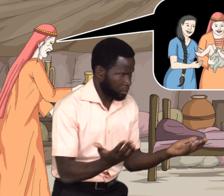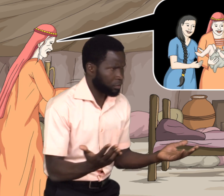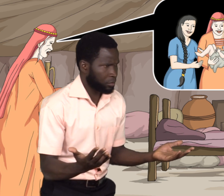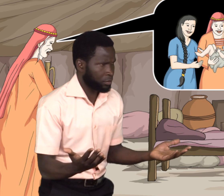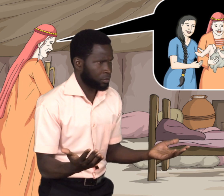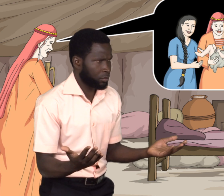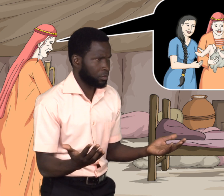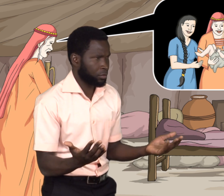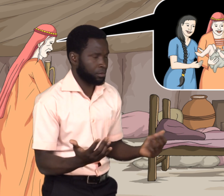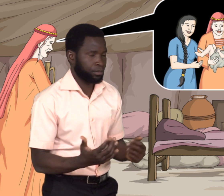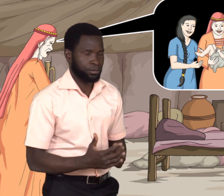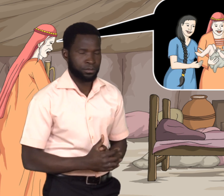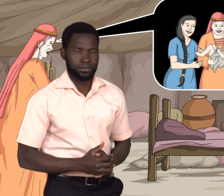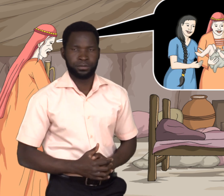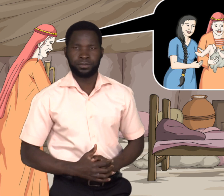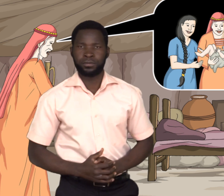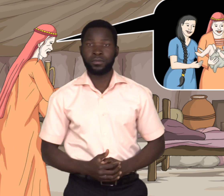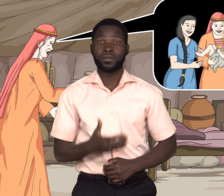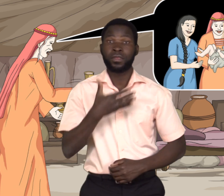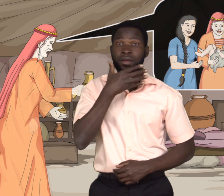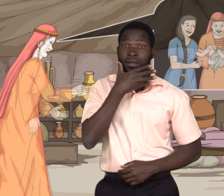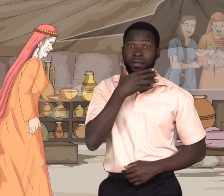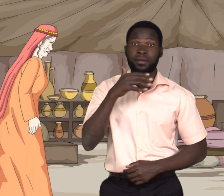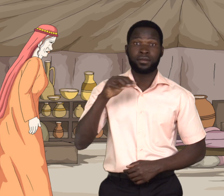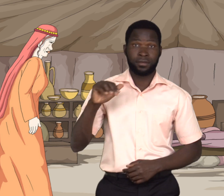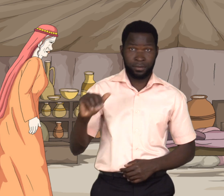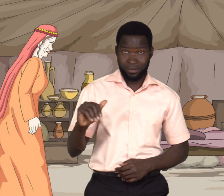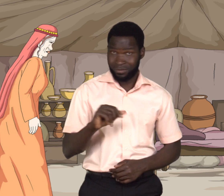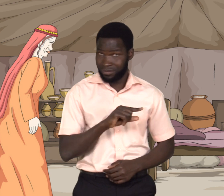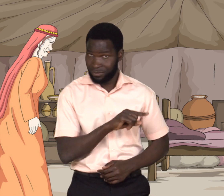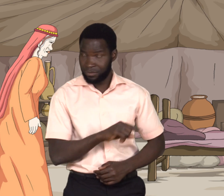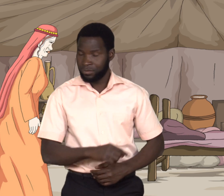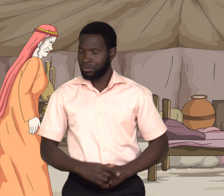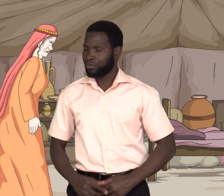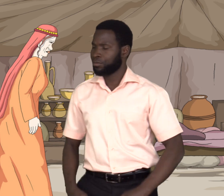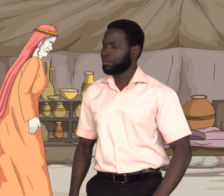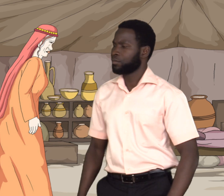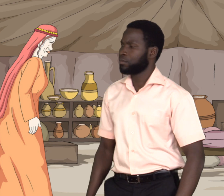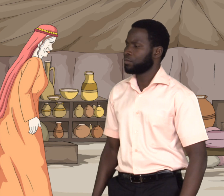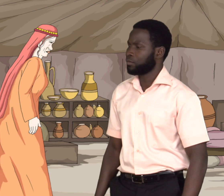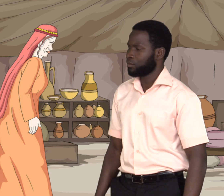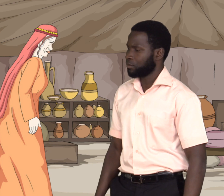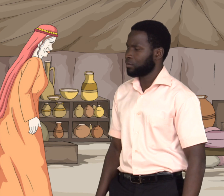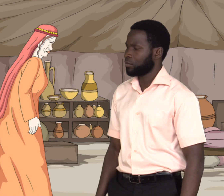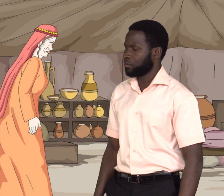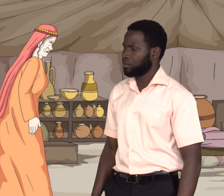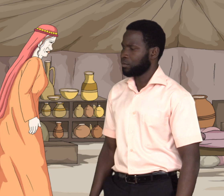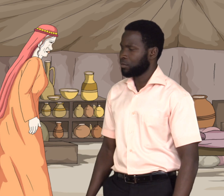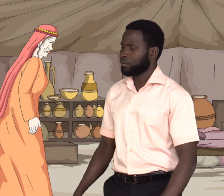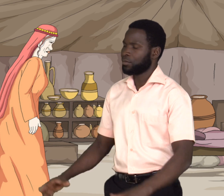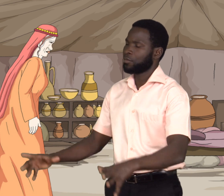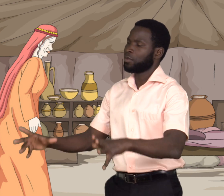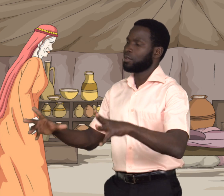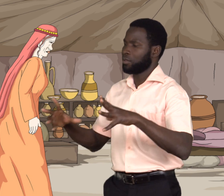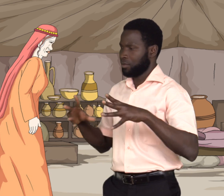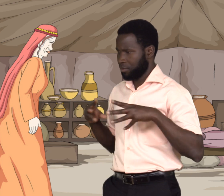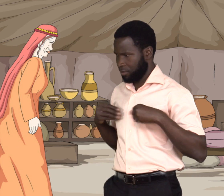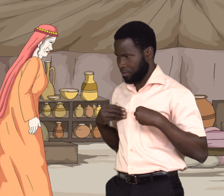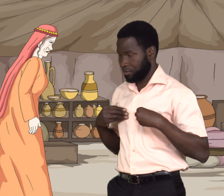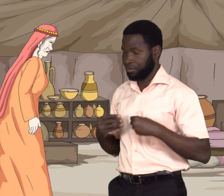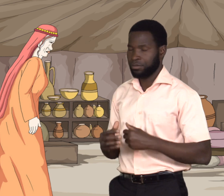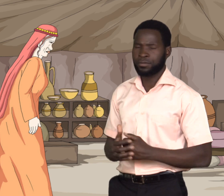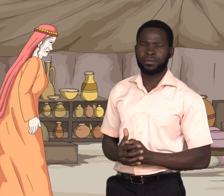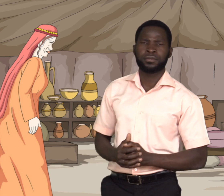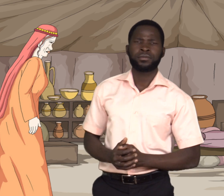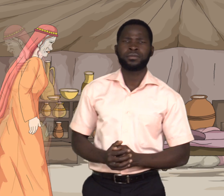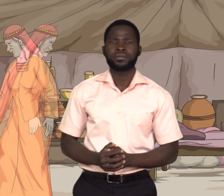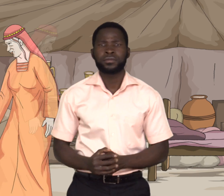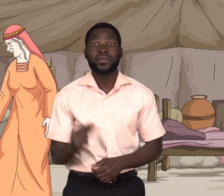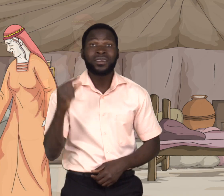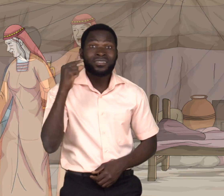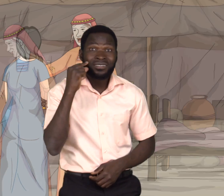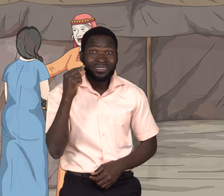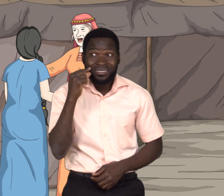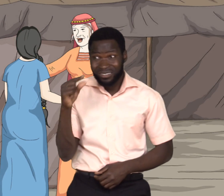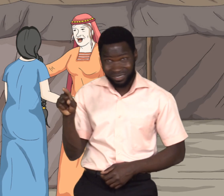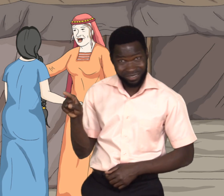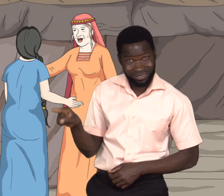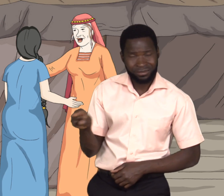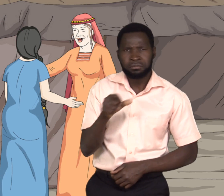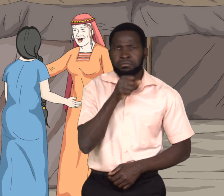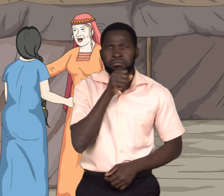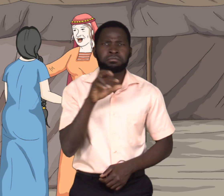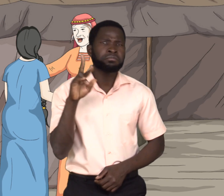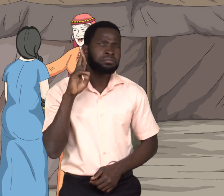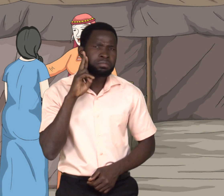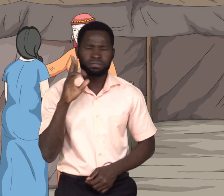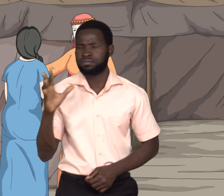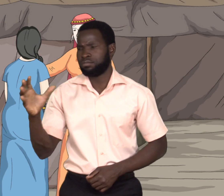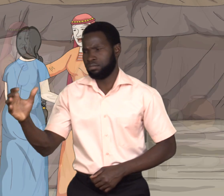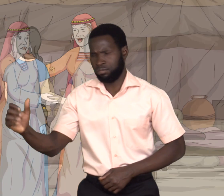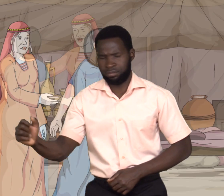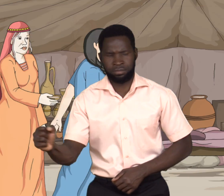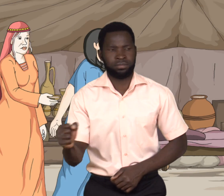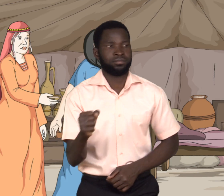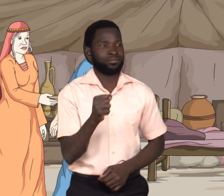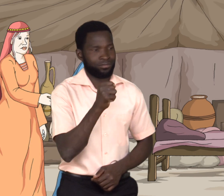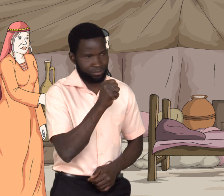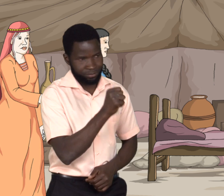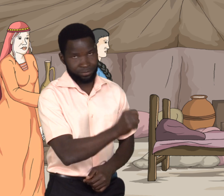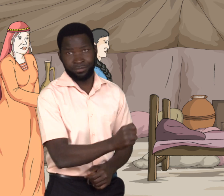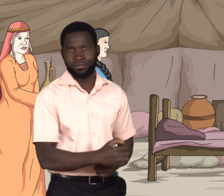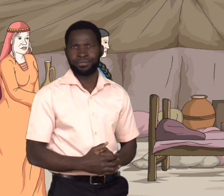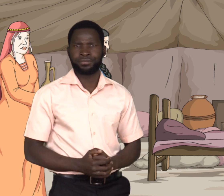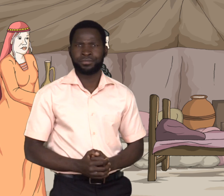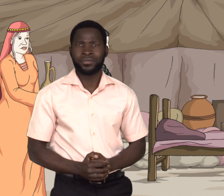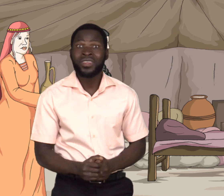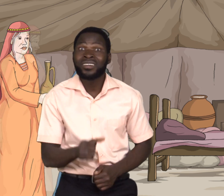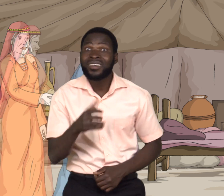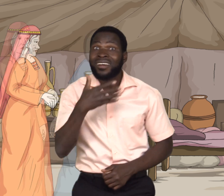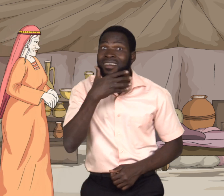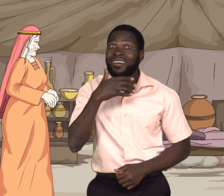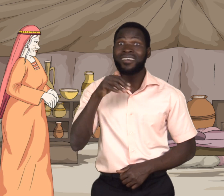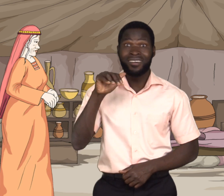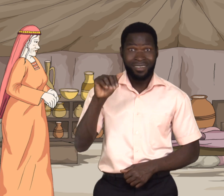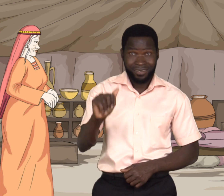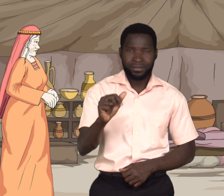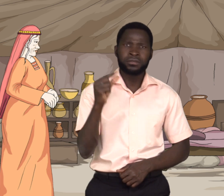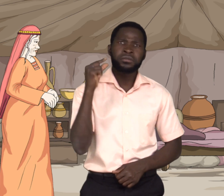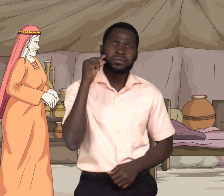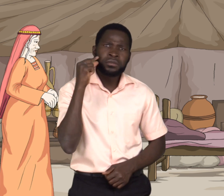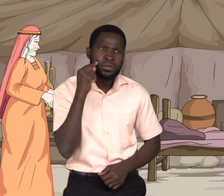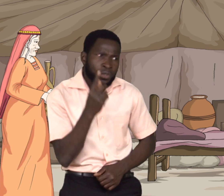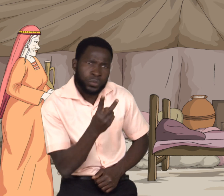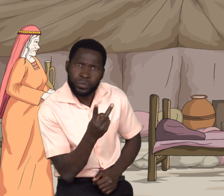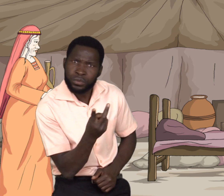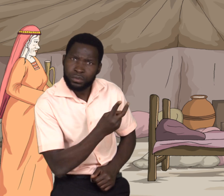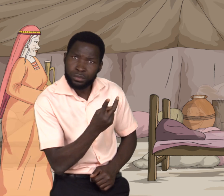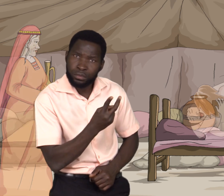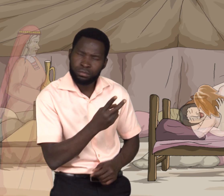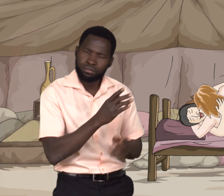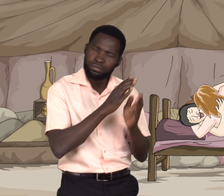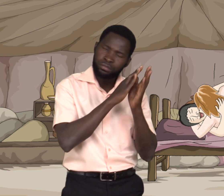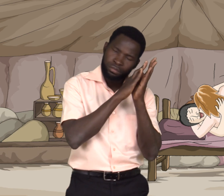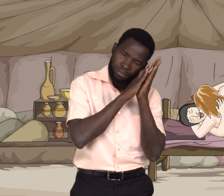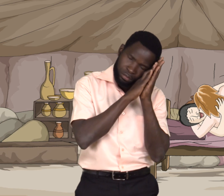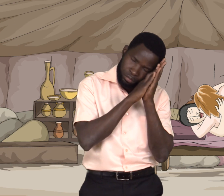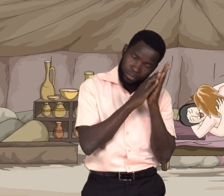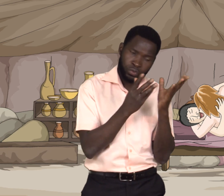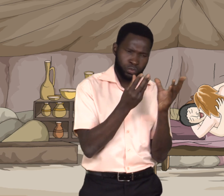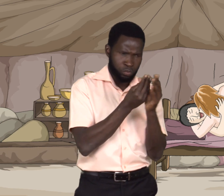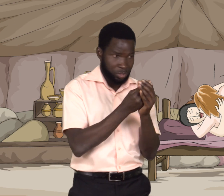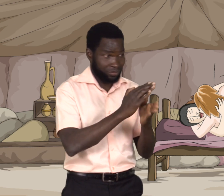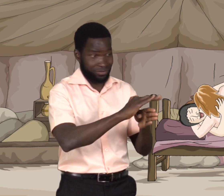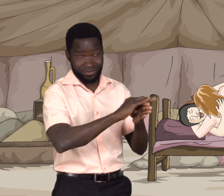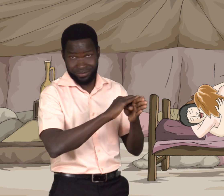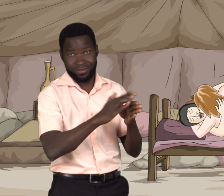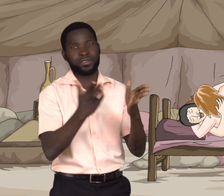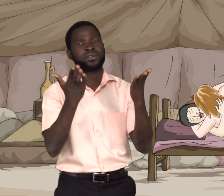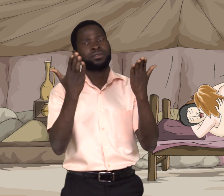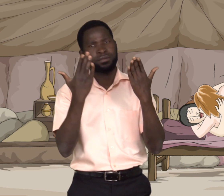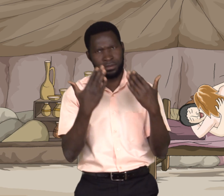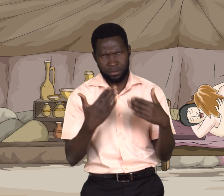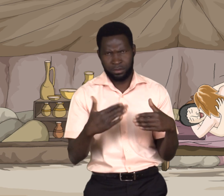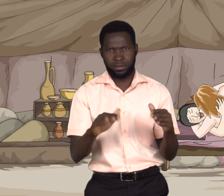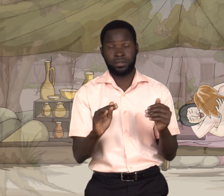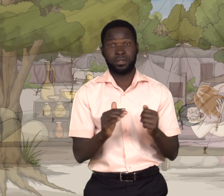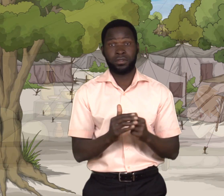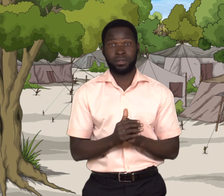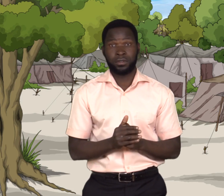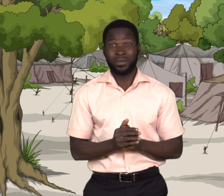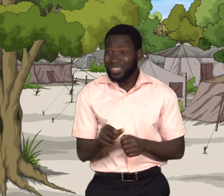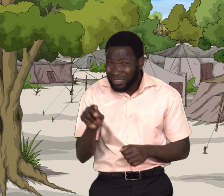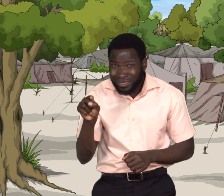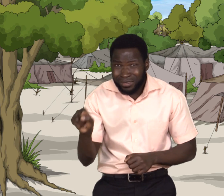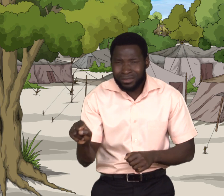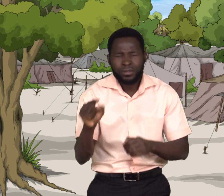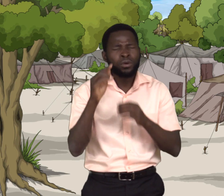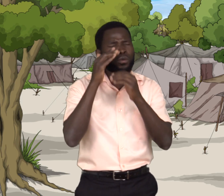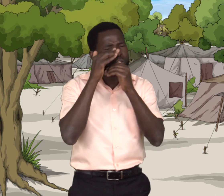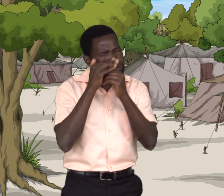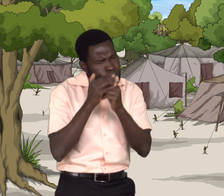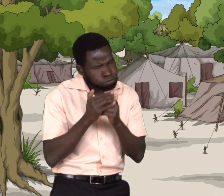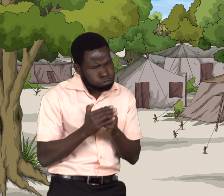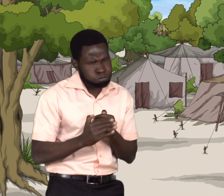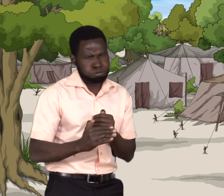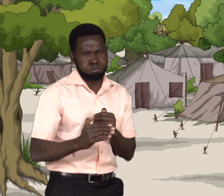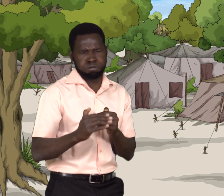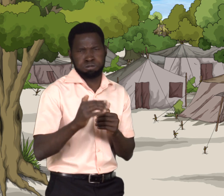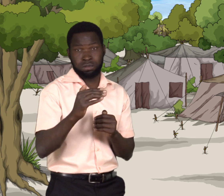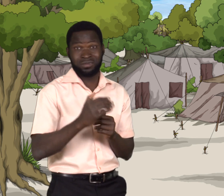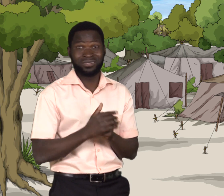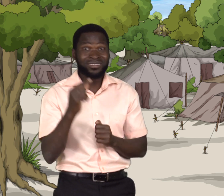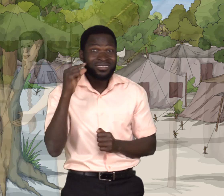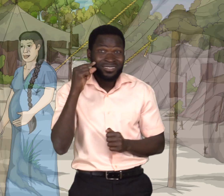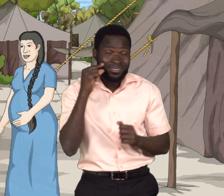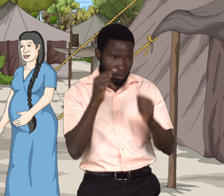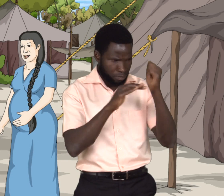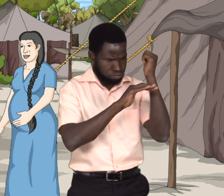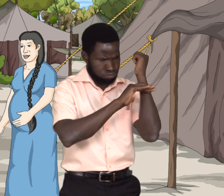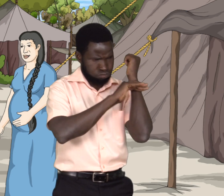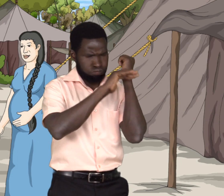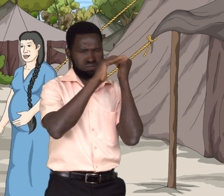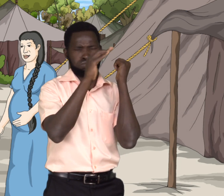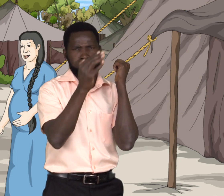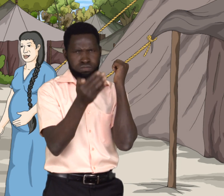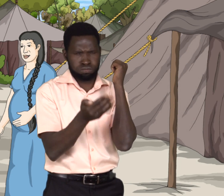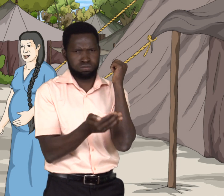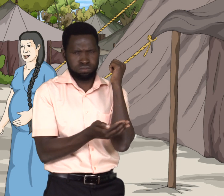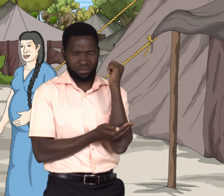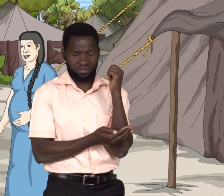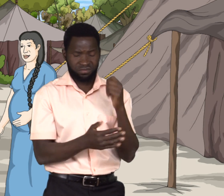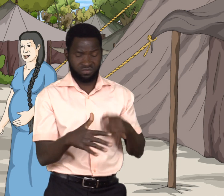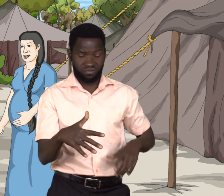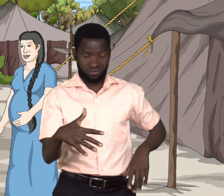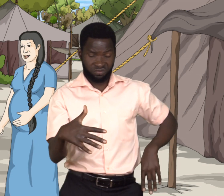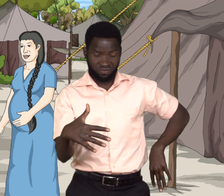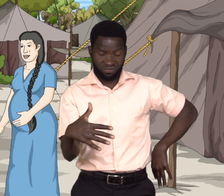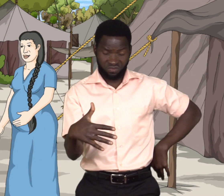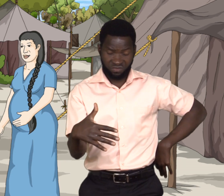And Abram listened to the voice of Sarai. So after he had lived in Canaan for ten years, his wife Sarai took her Egyptian maidservant Hagar and gave her to Abram to be his wife. And he slept with Hagar, and she conceived.